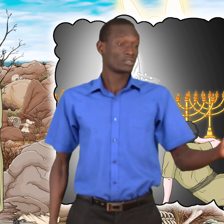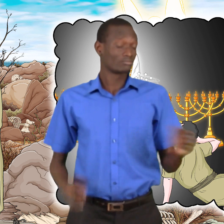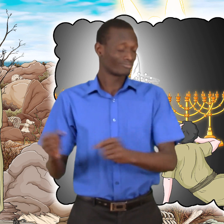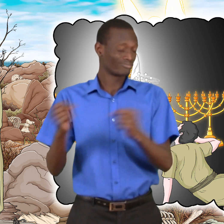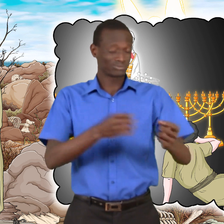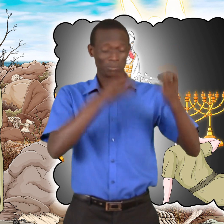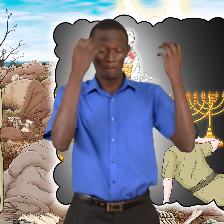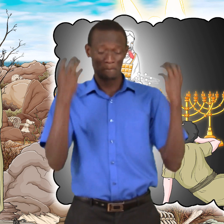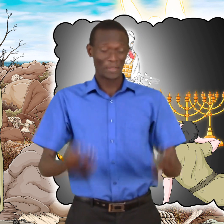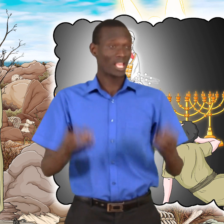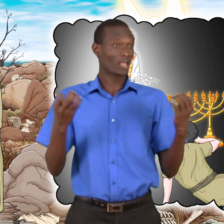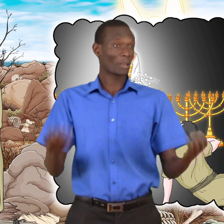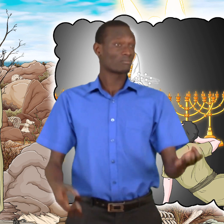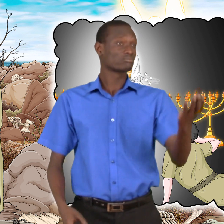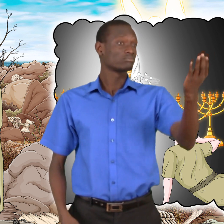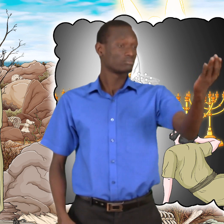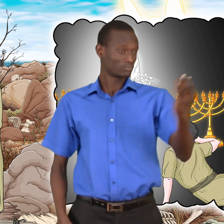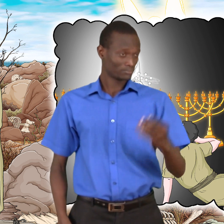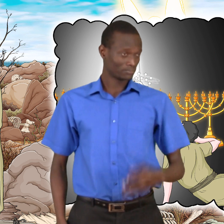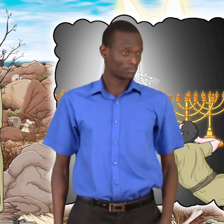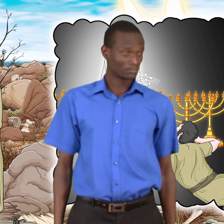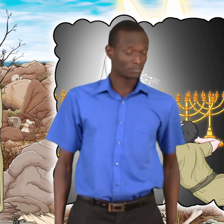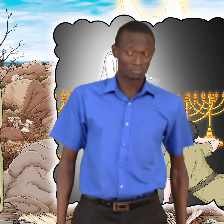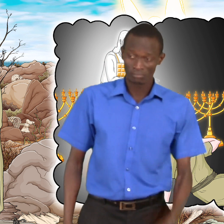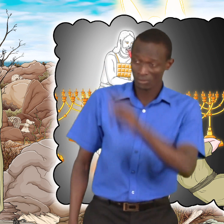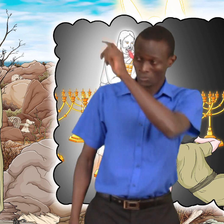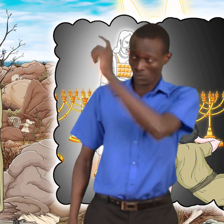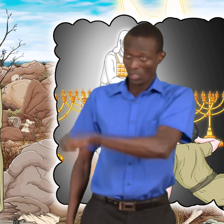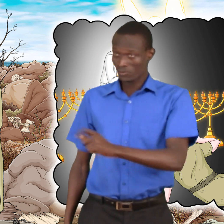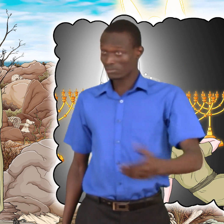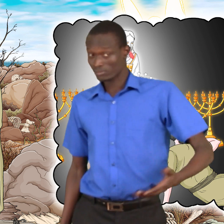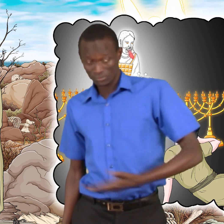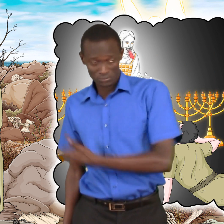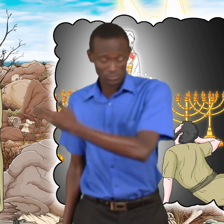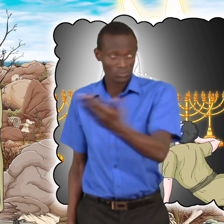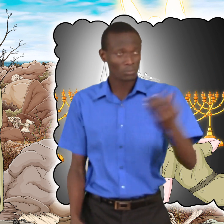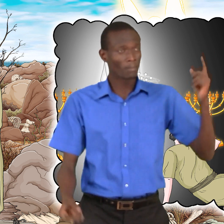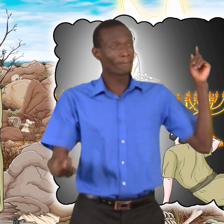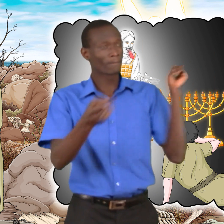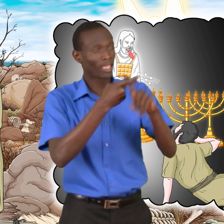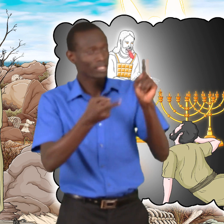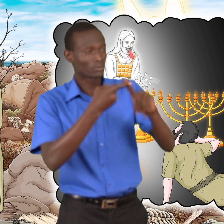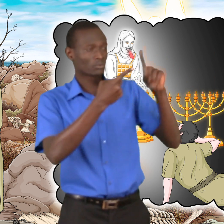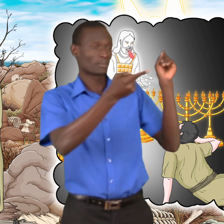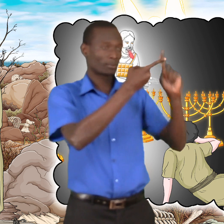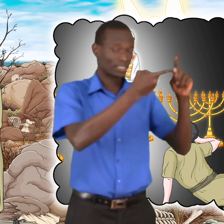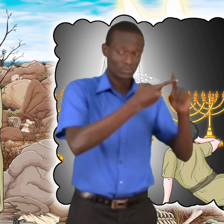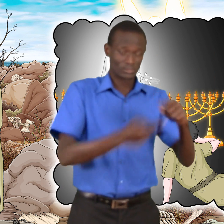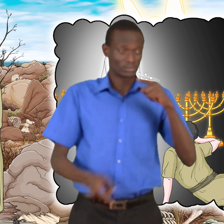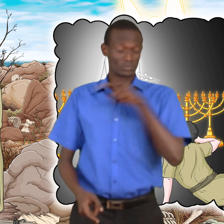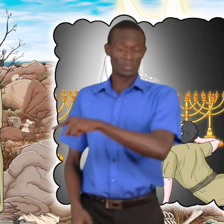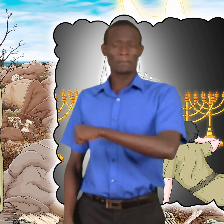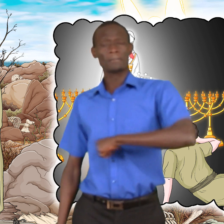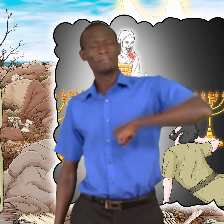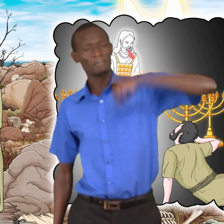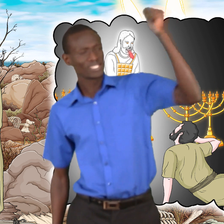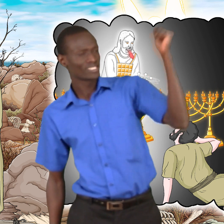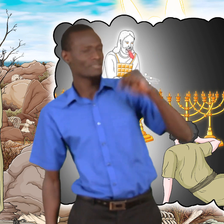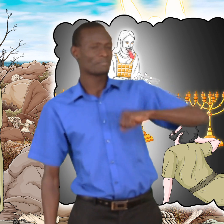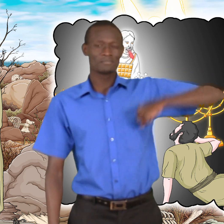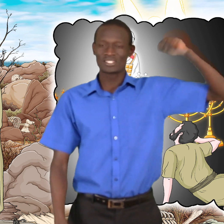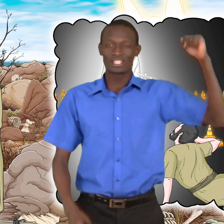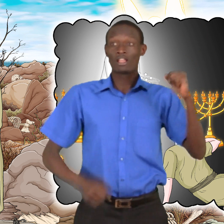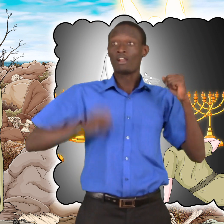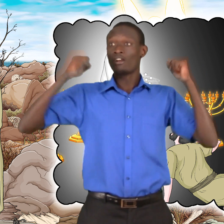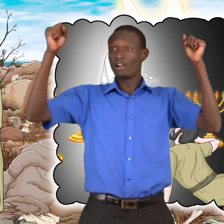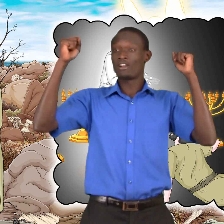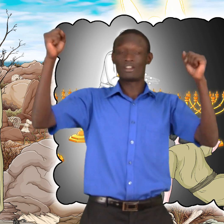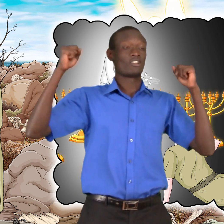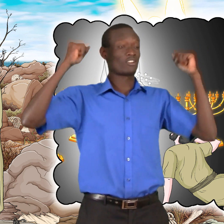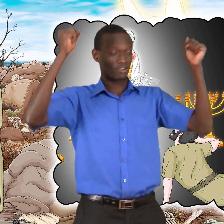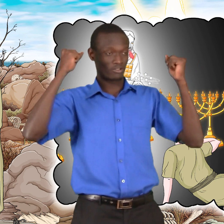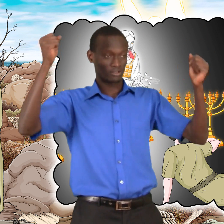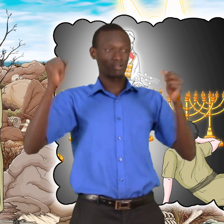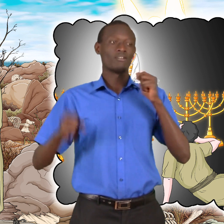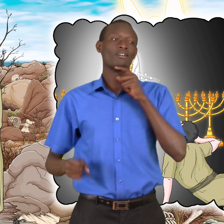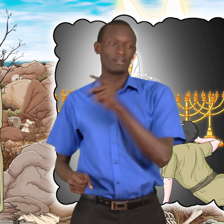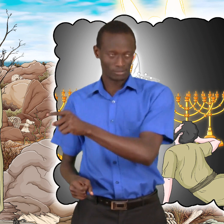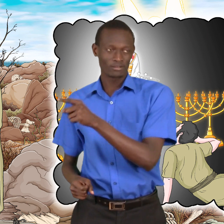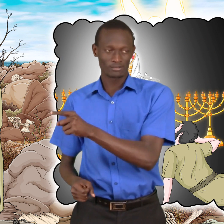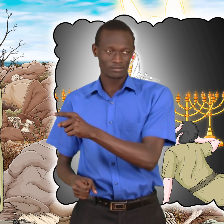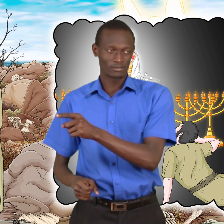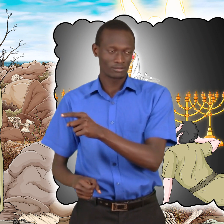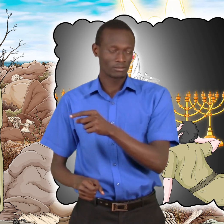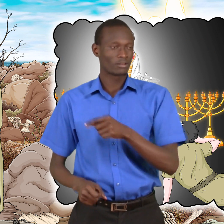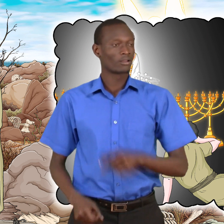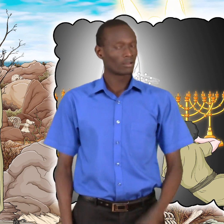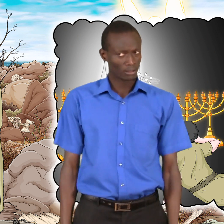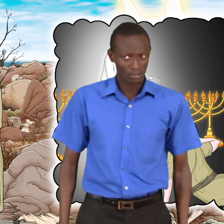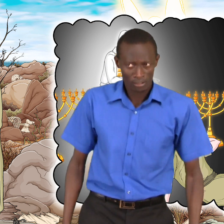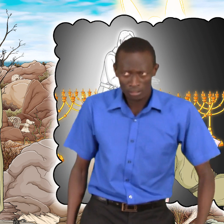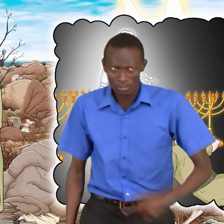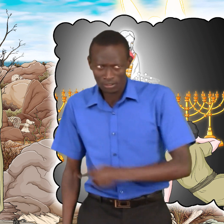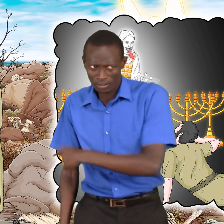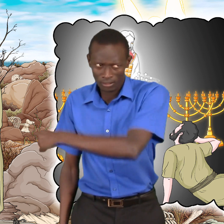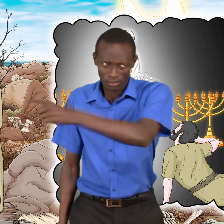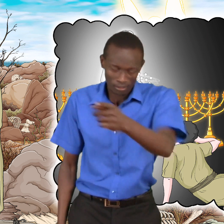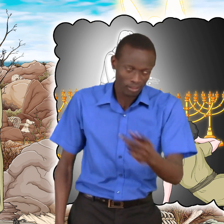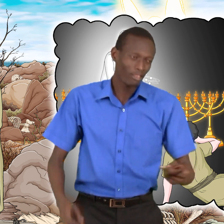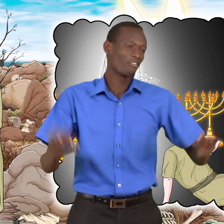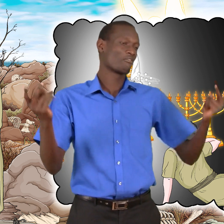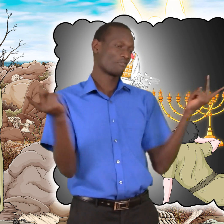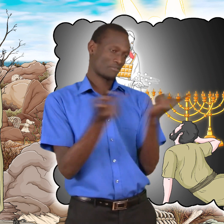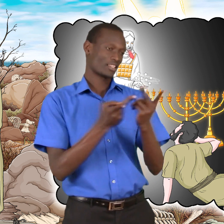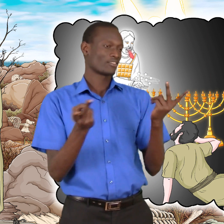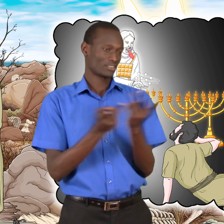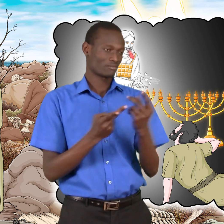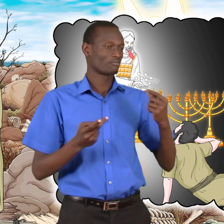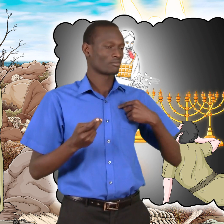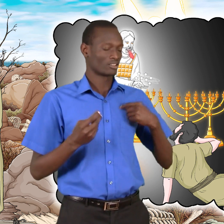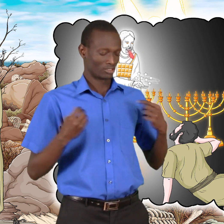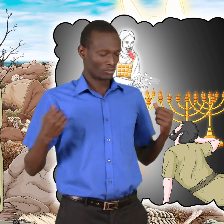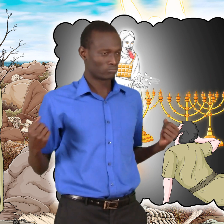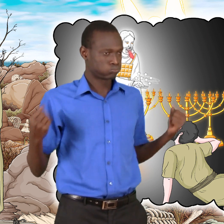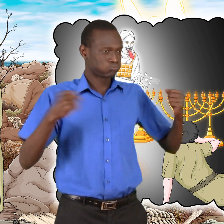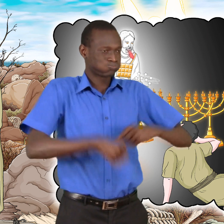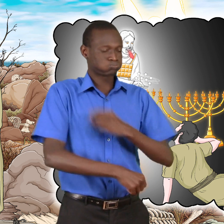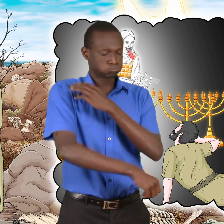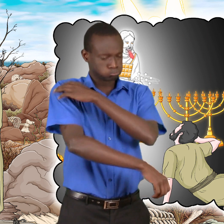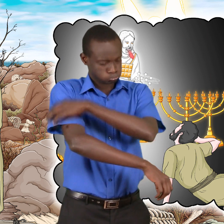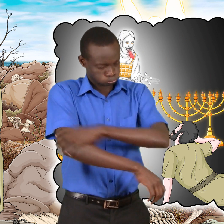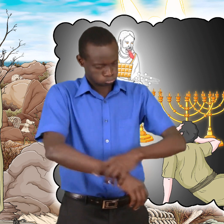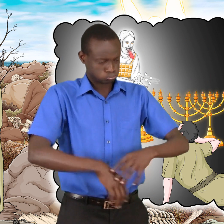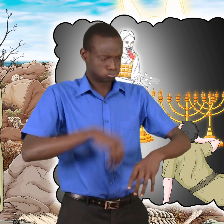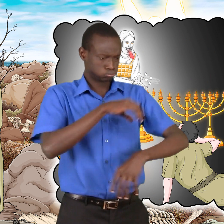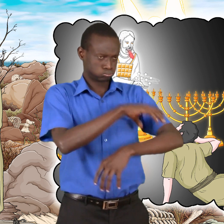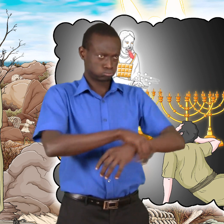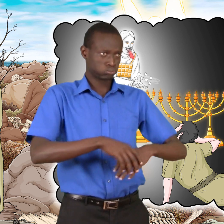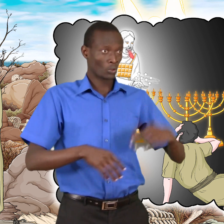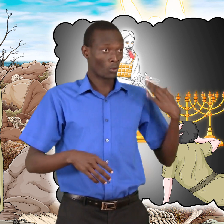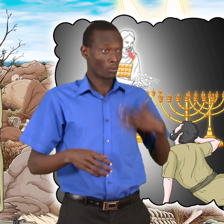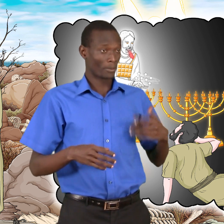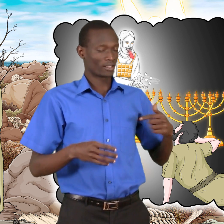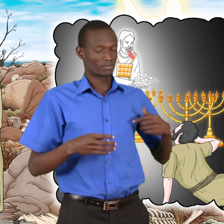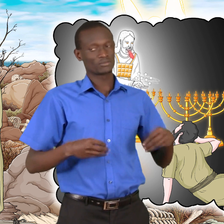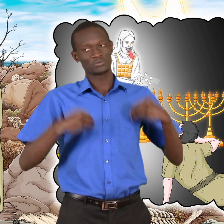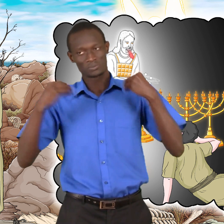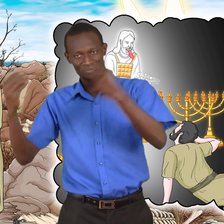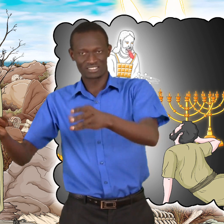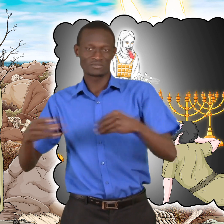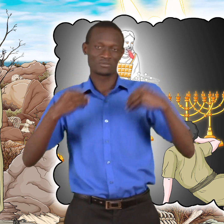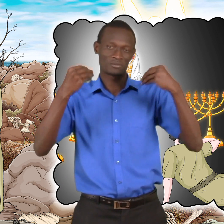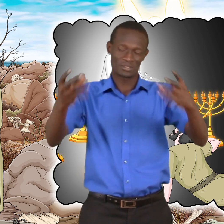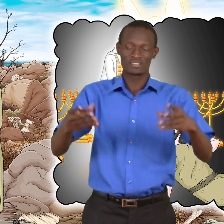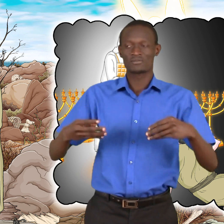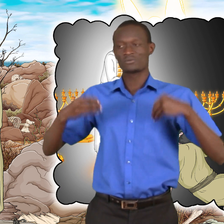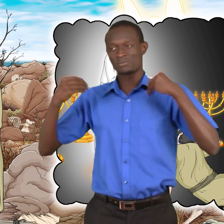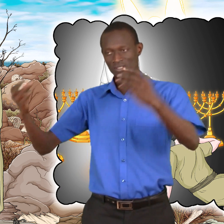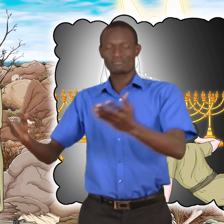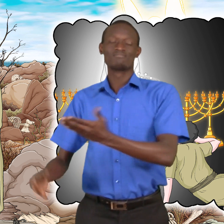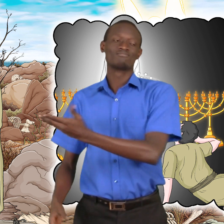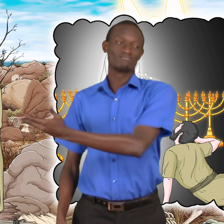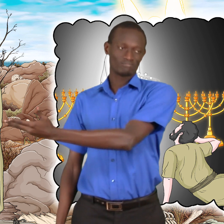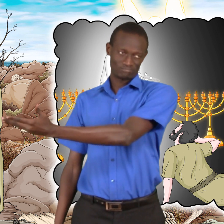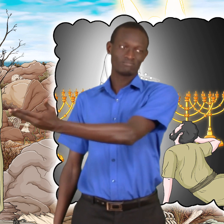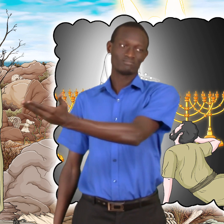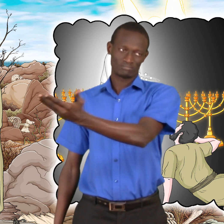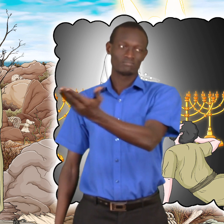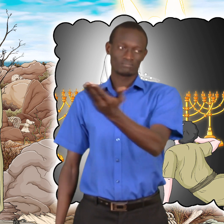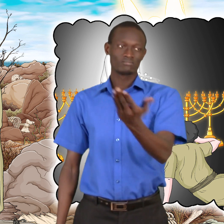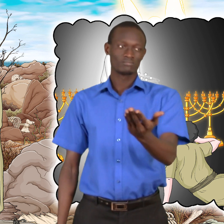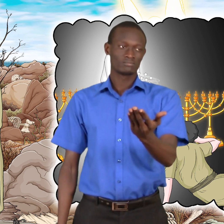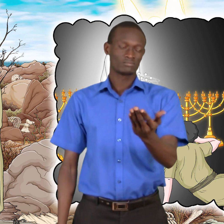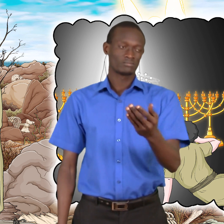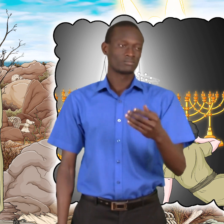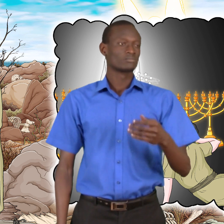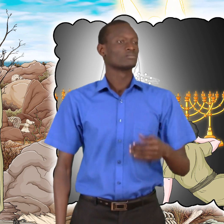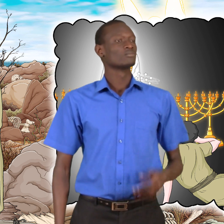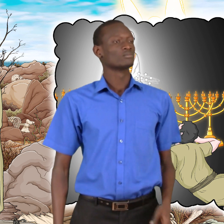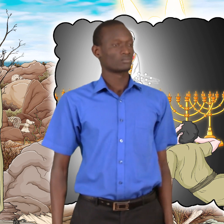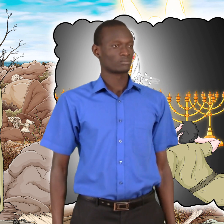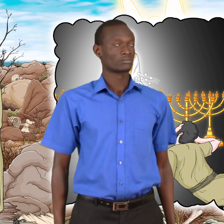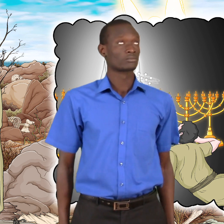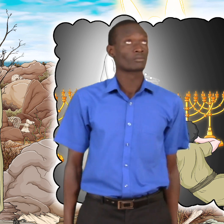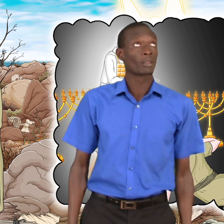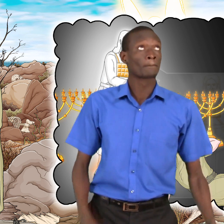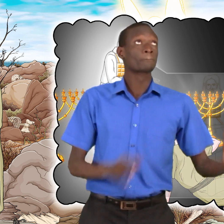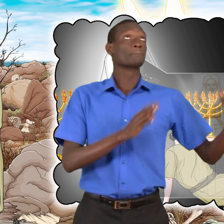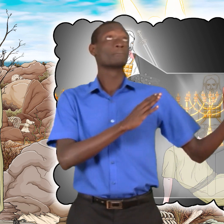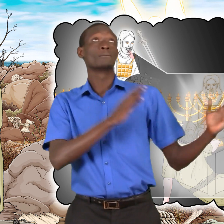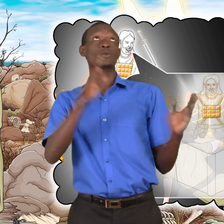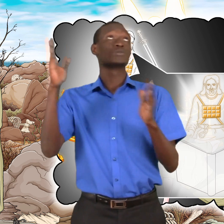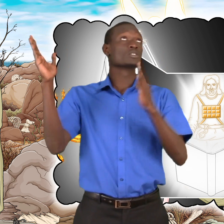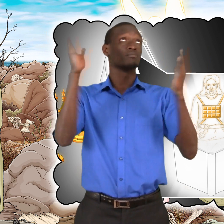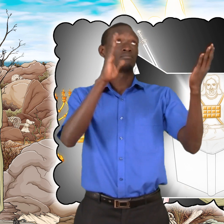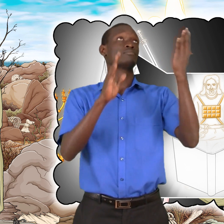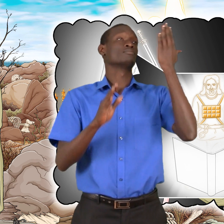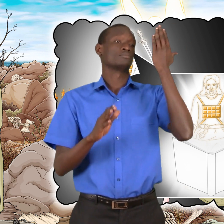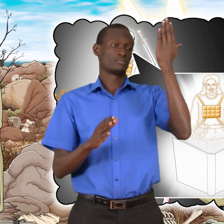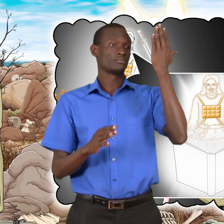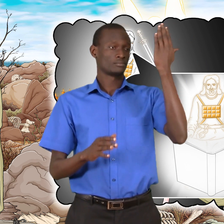Like them, he who overcomes will be dressed in white.